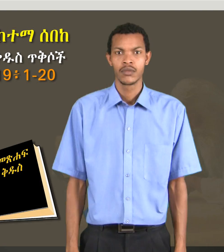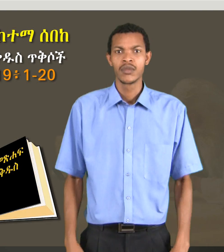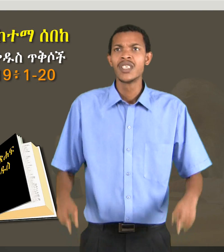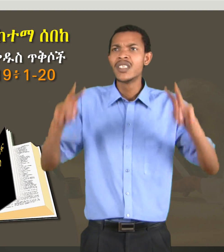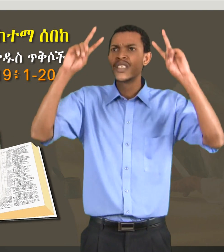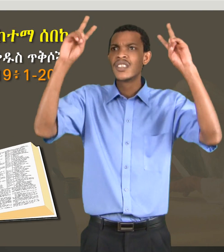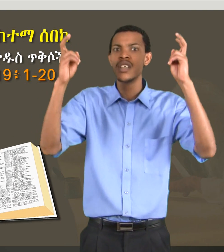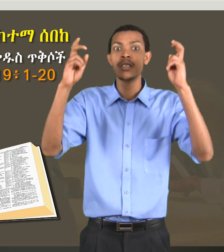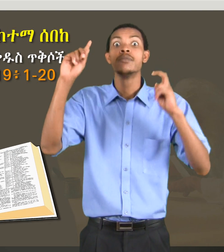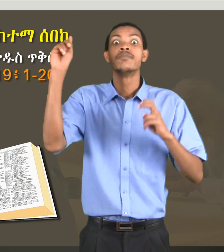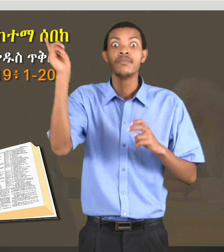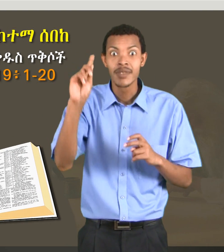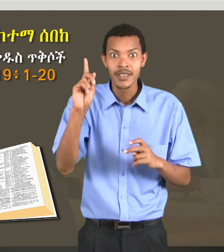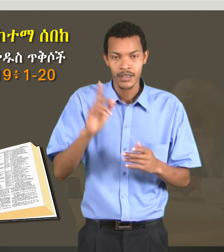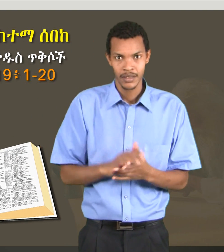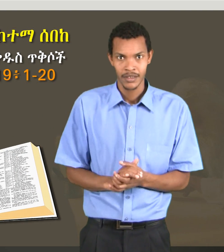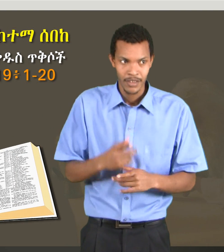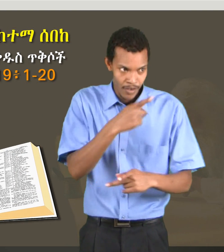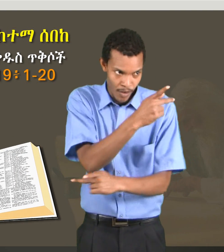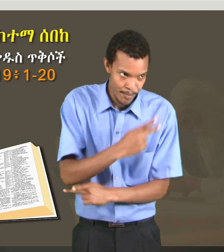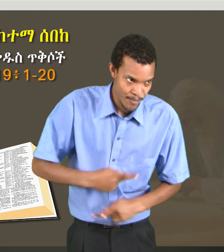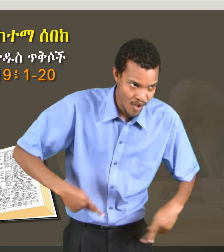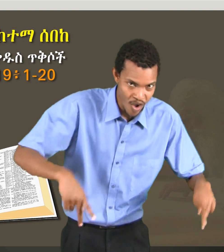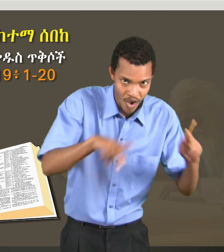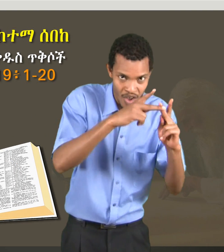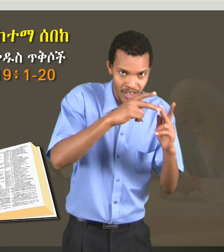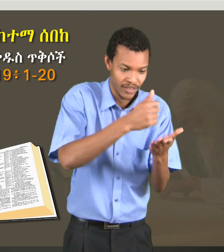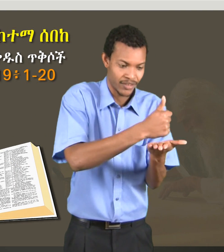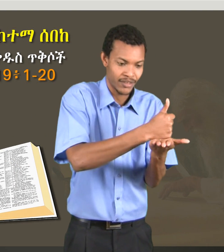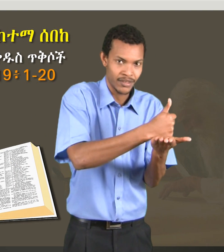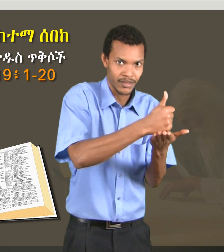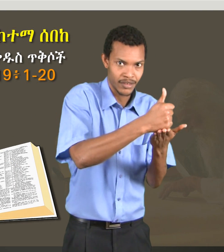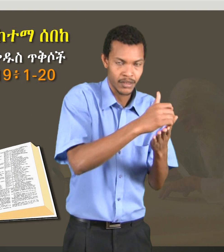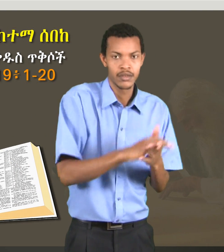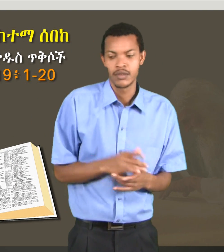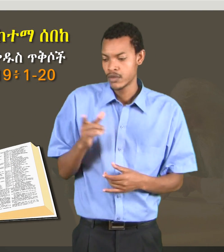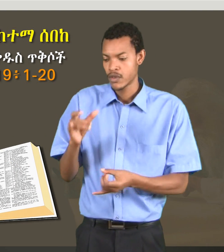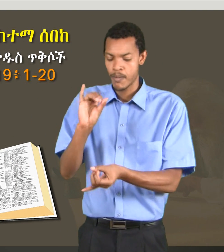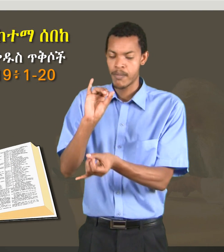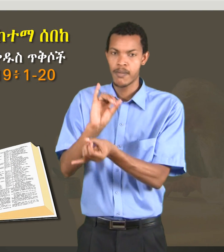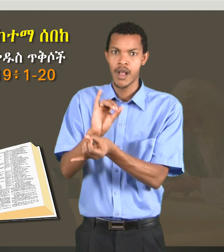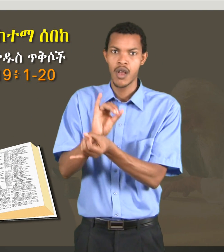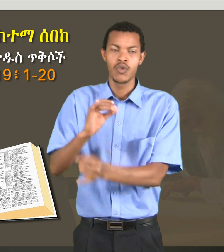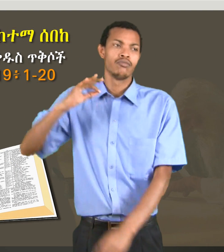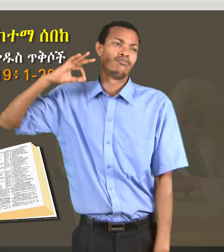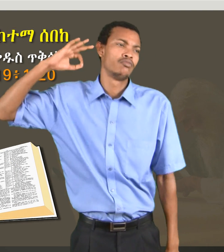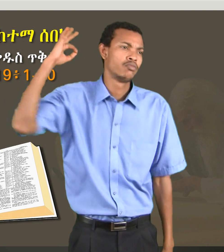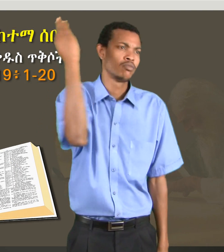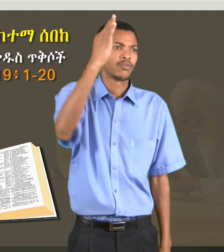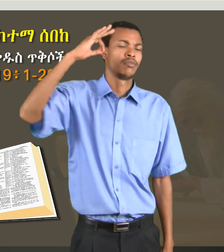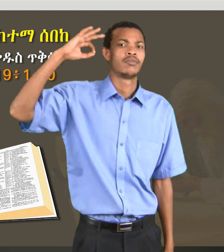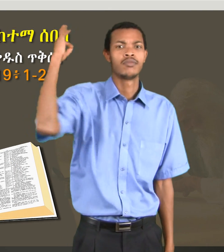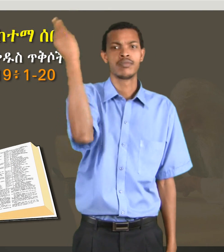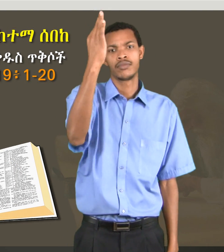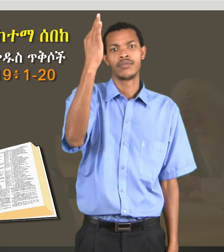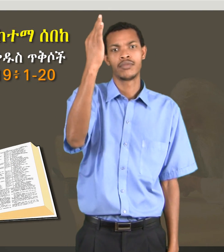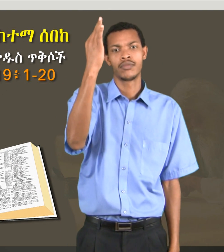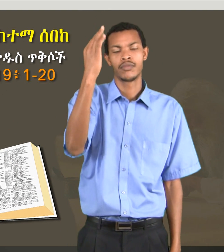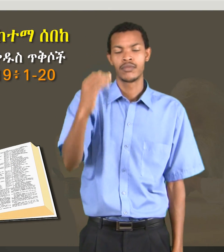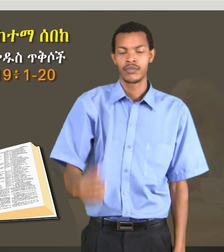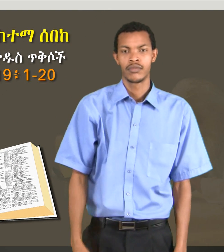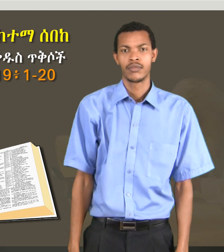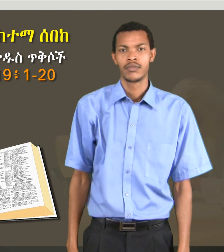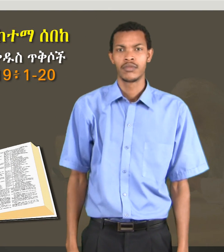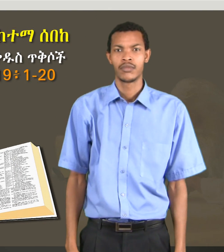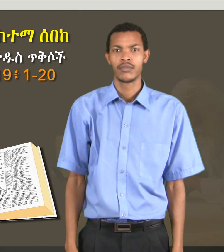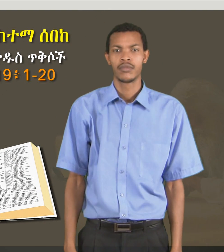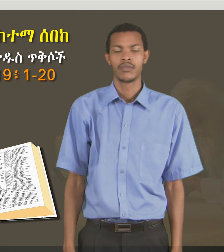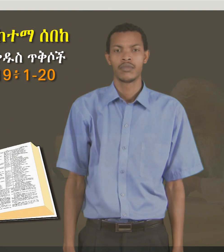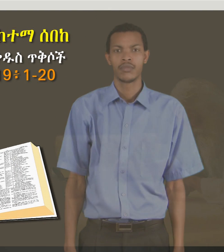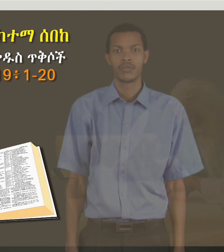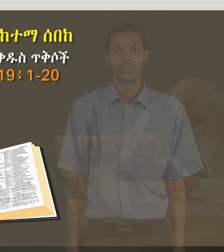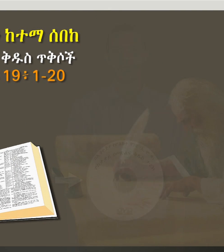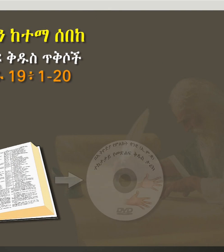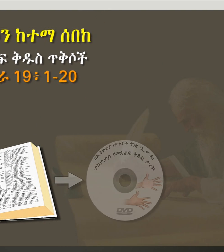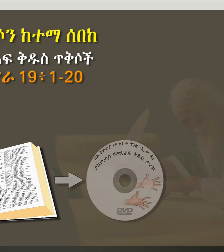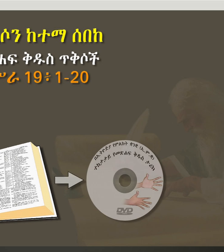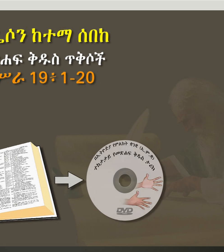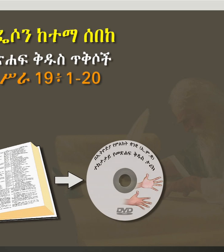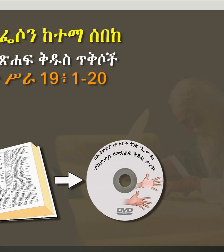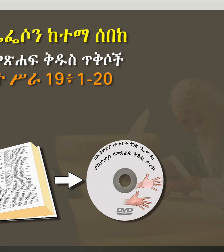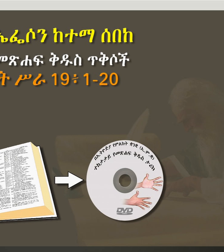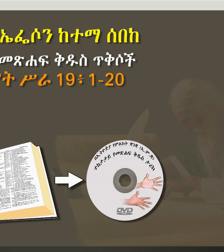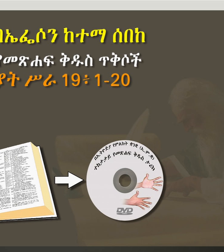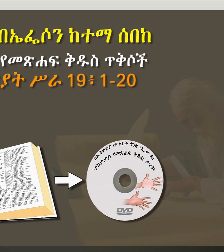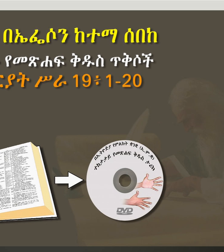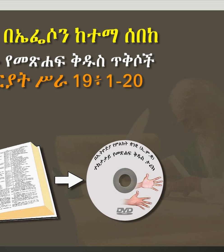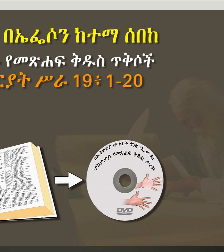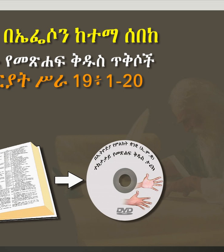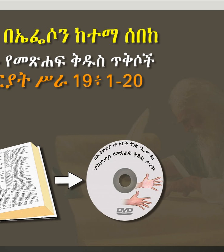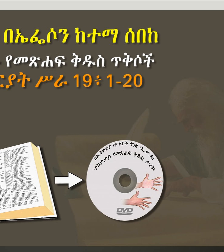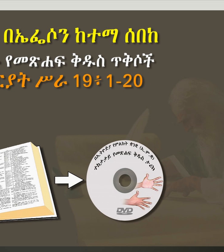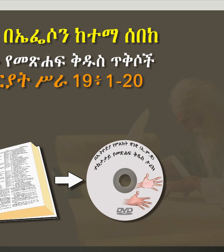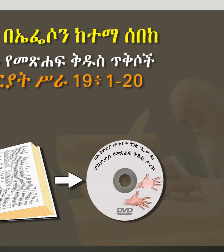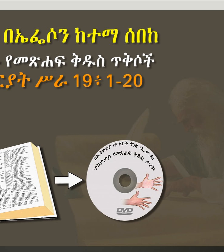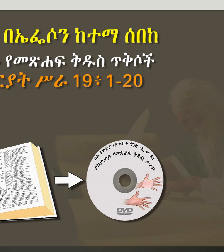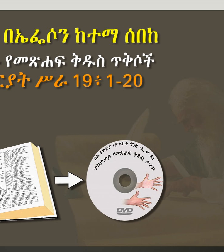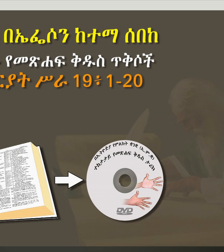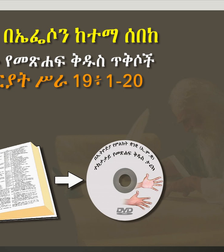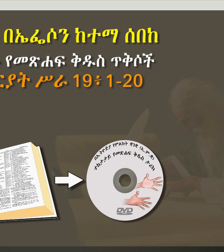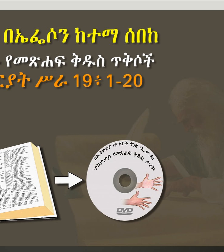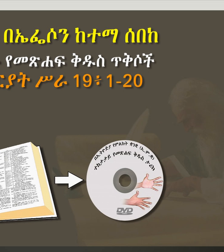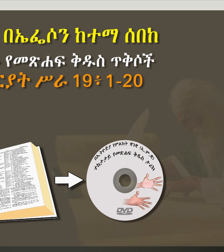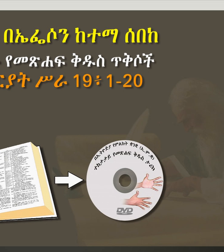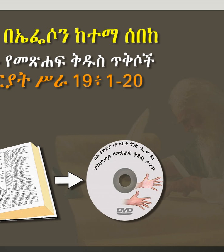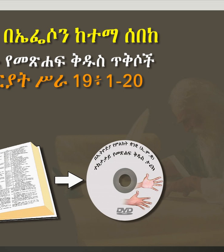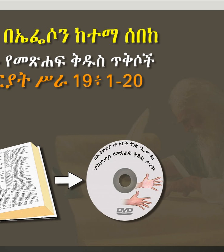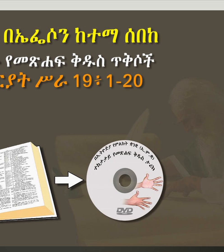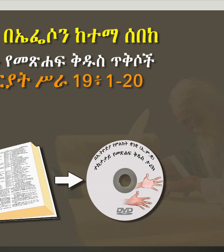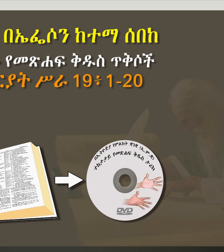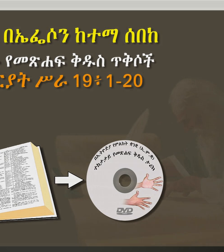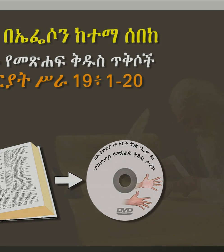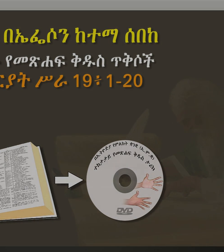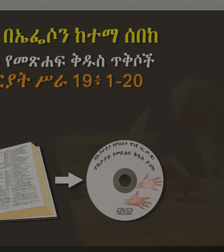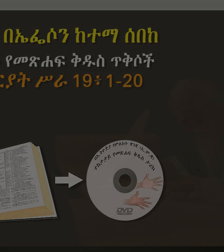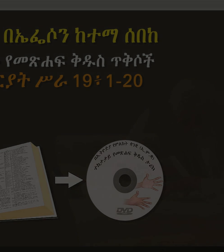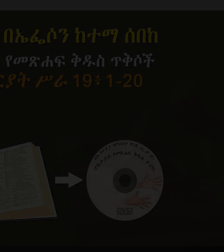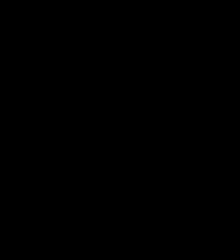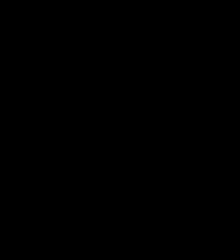Paul preaches in Ephesus